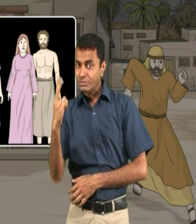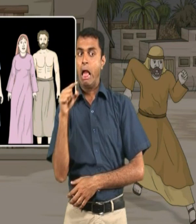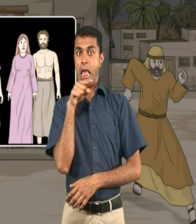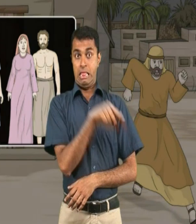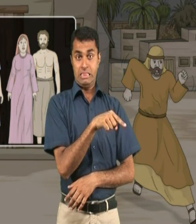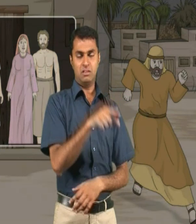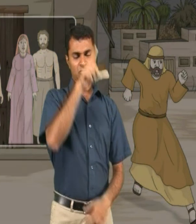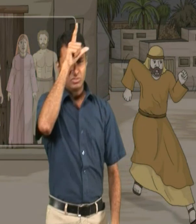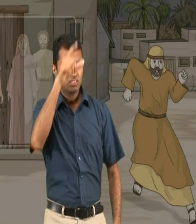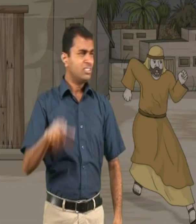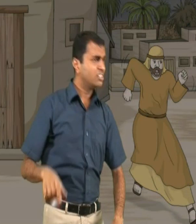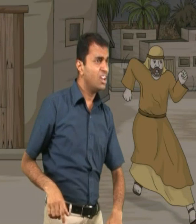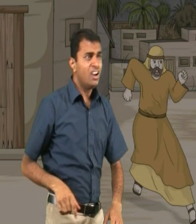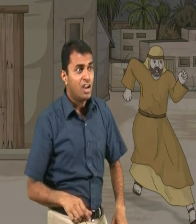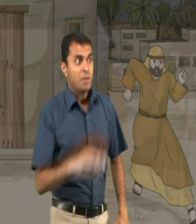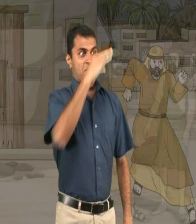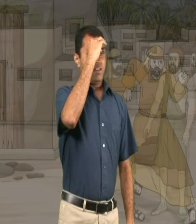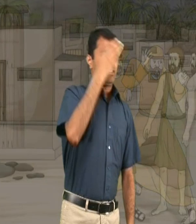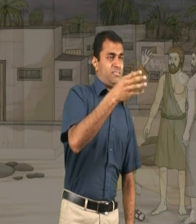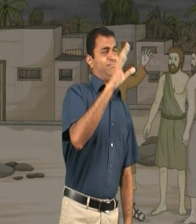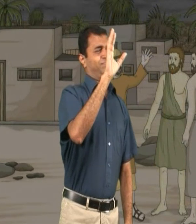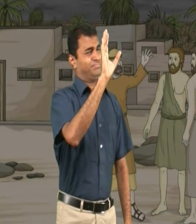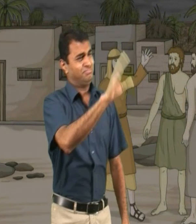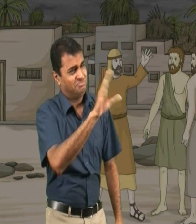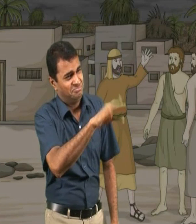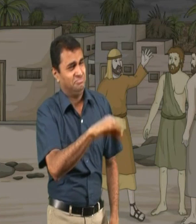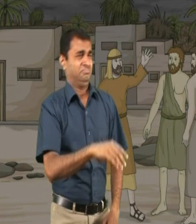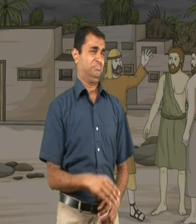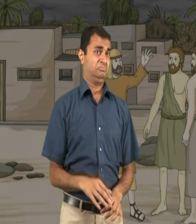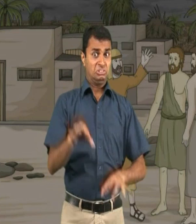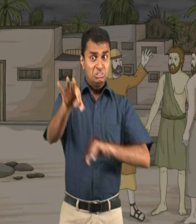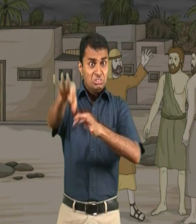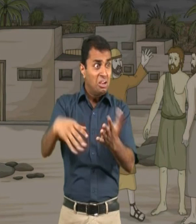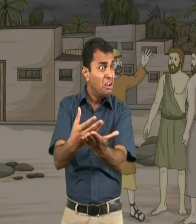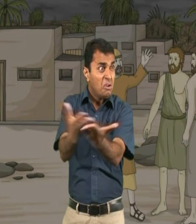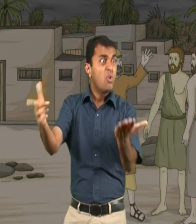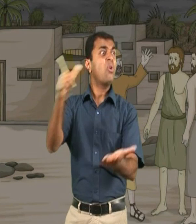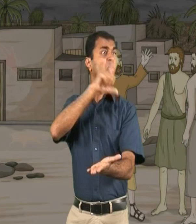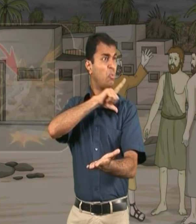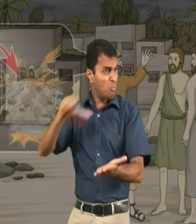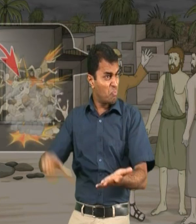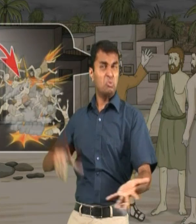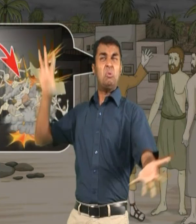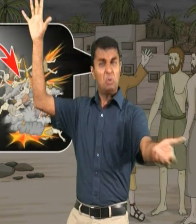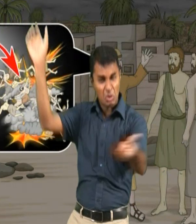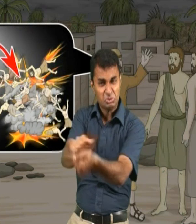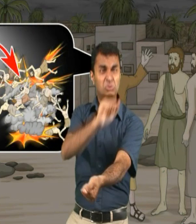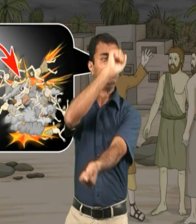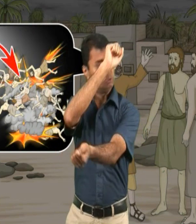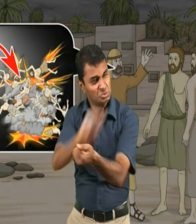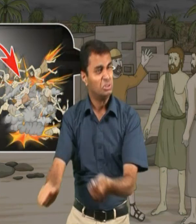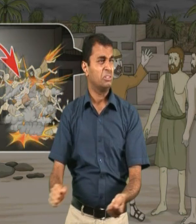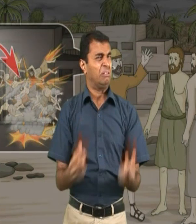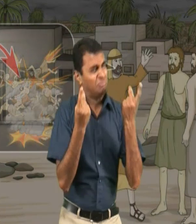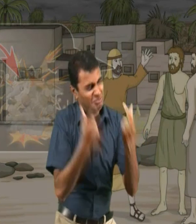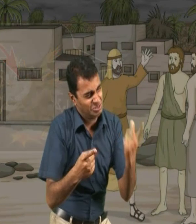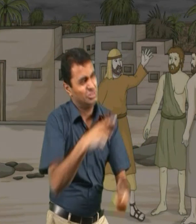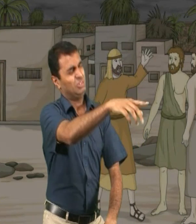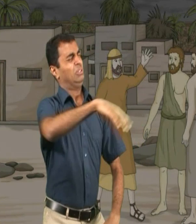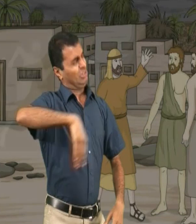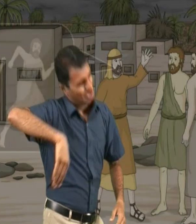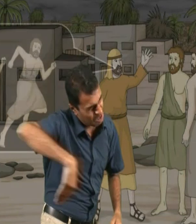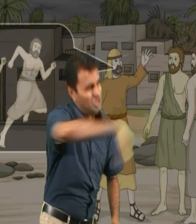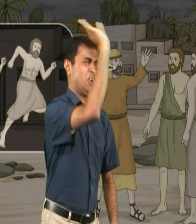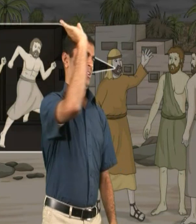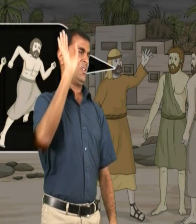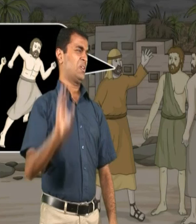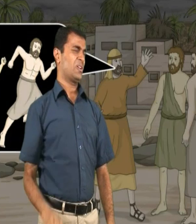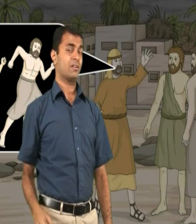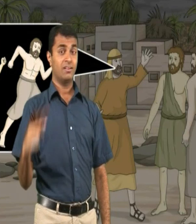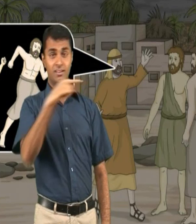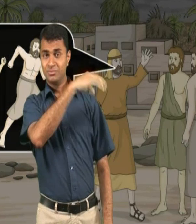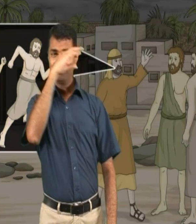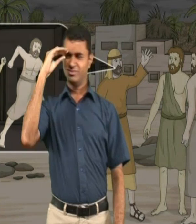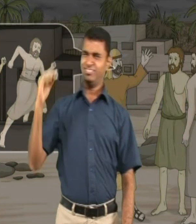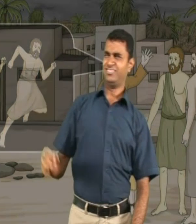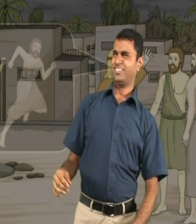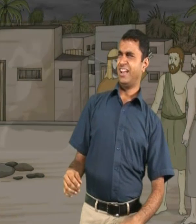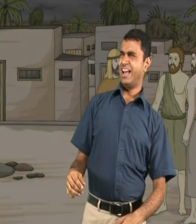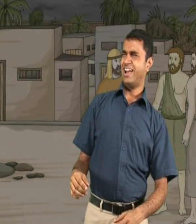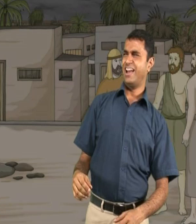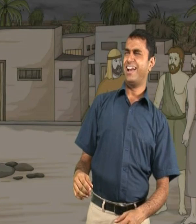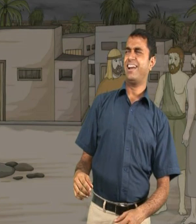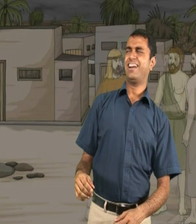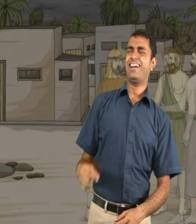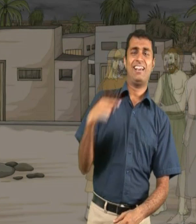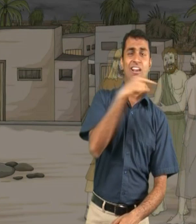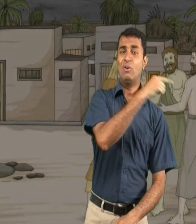“Get out of this place, for the LORD is about to destroy the city!”